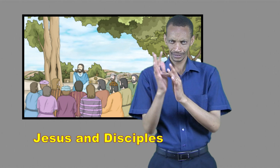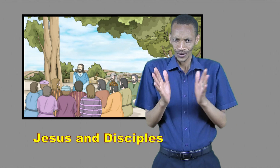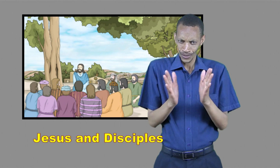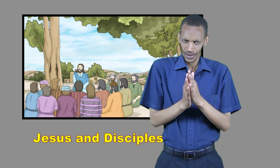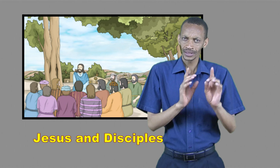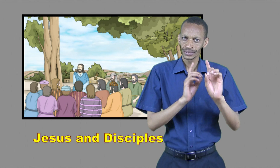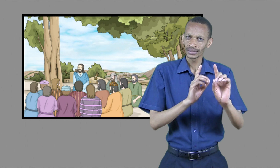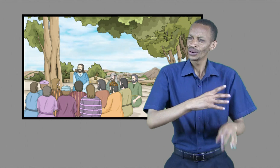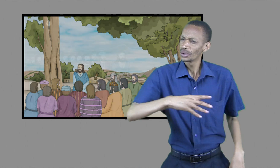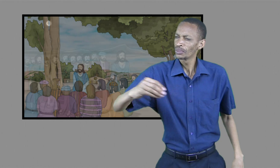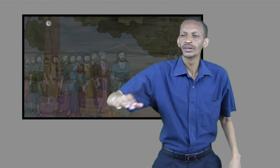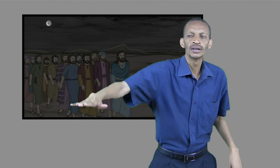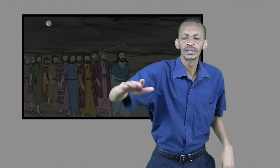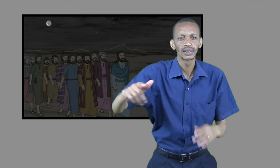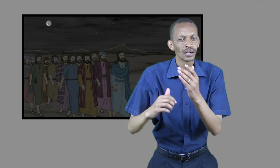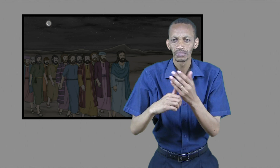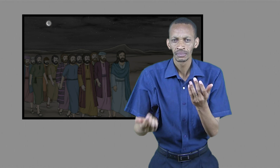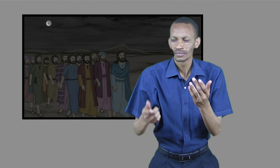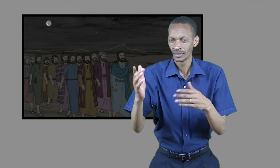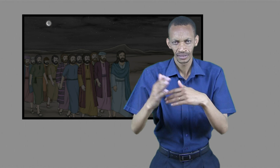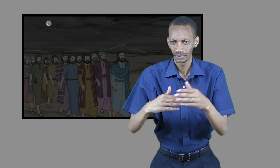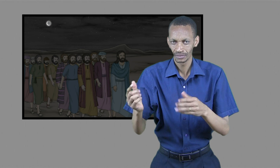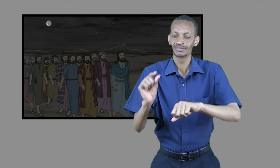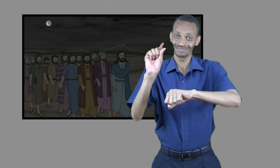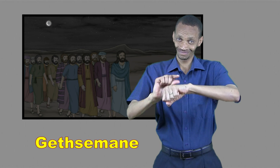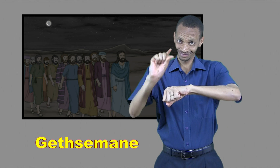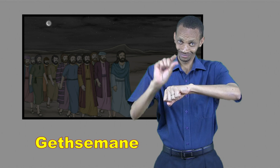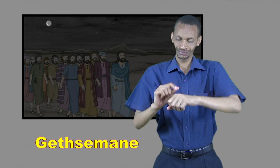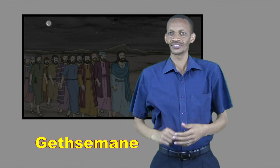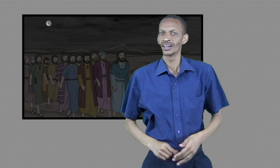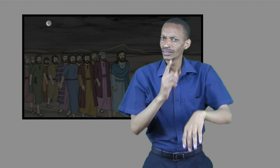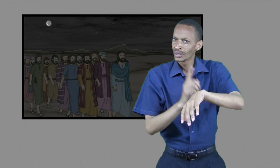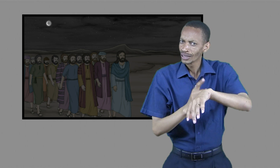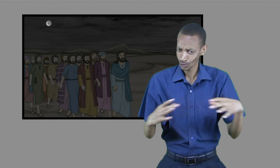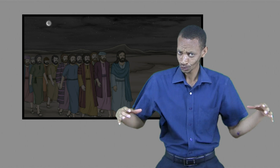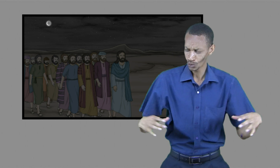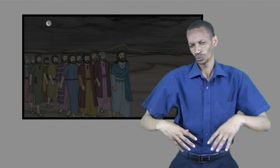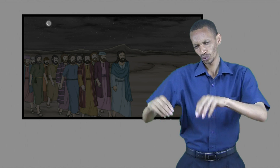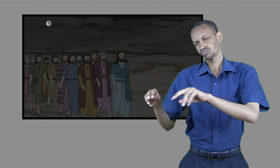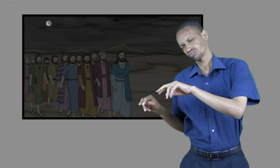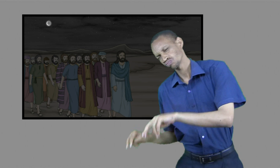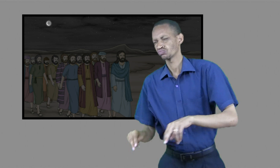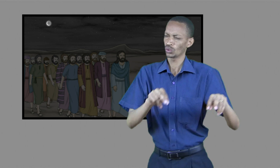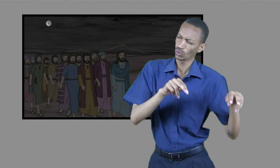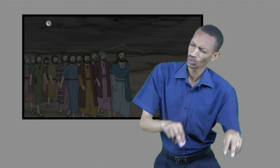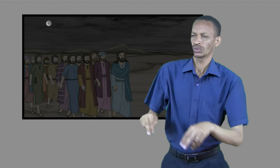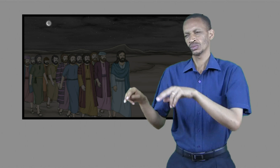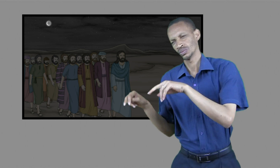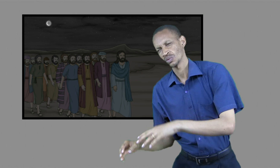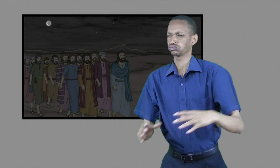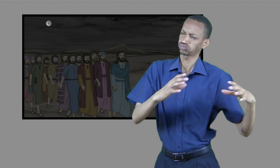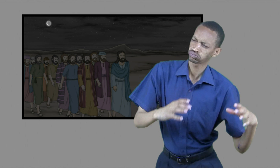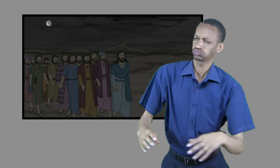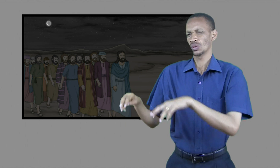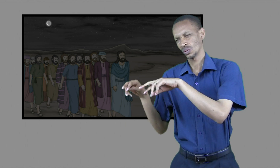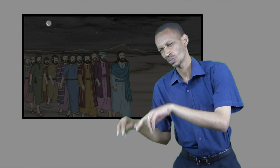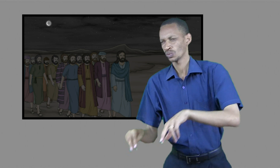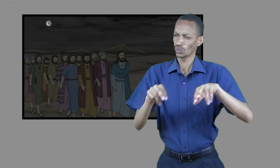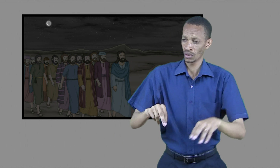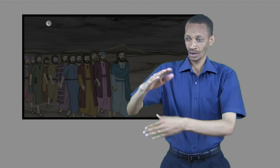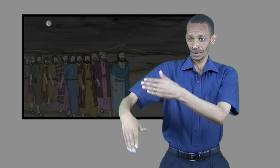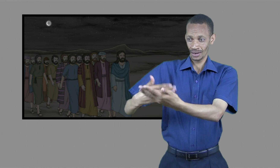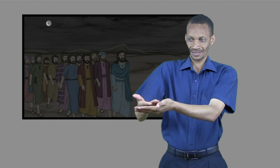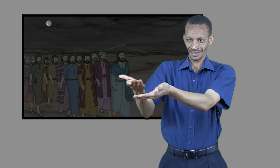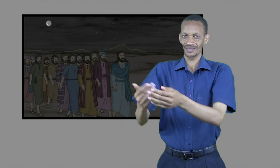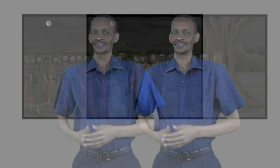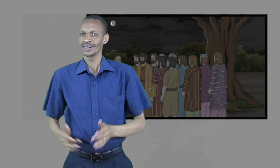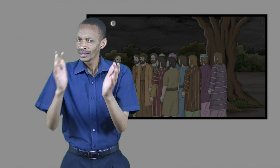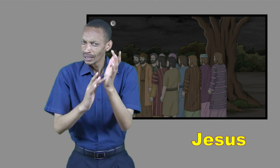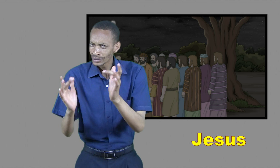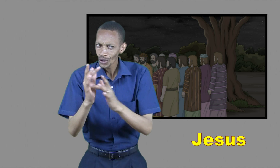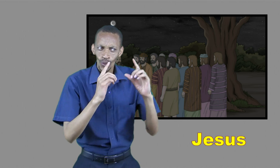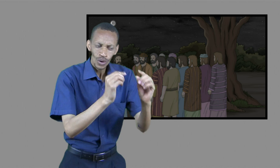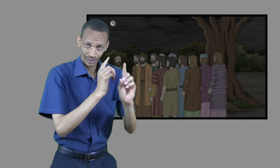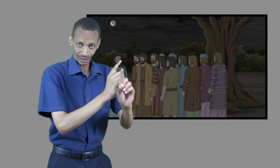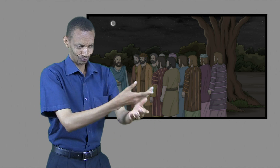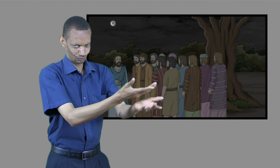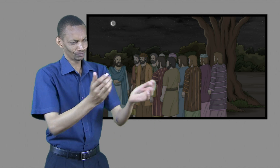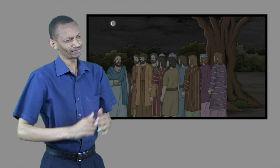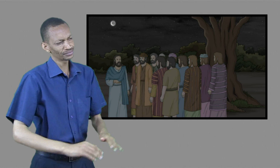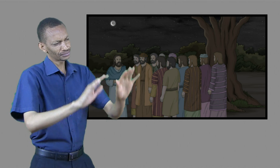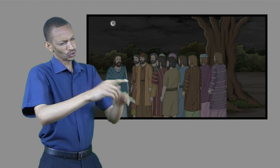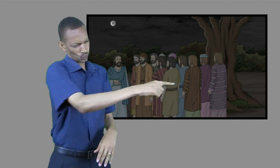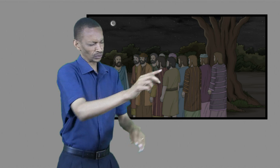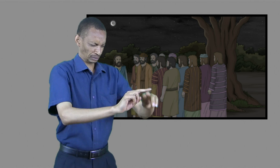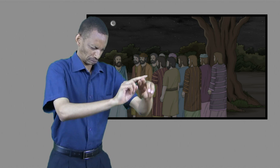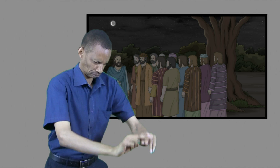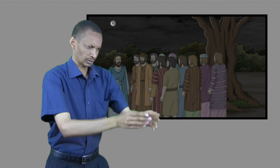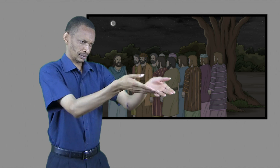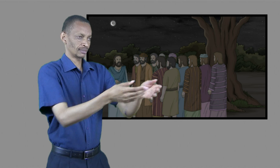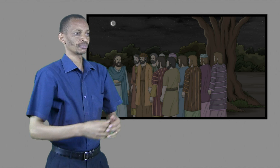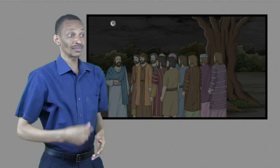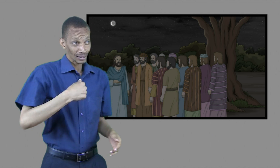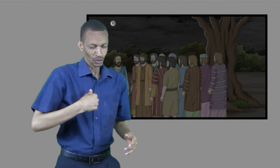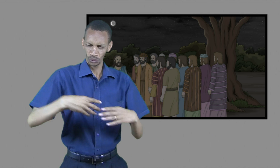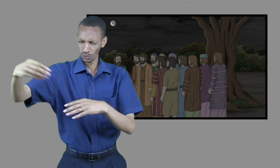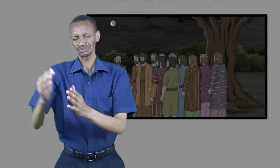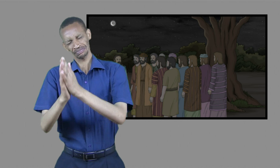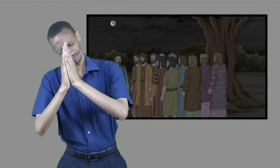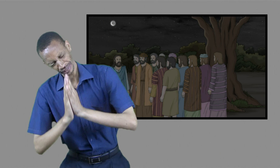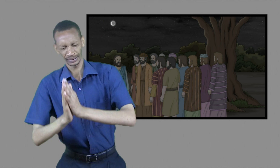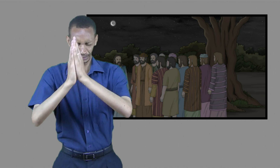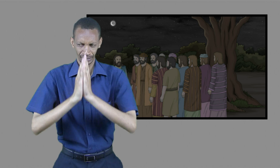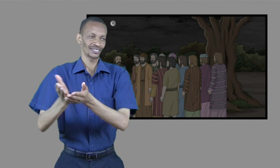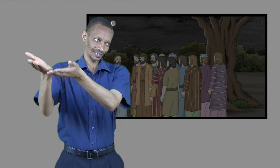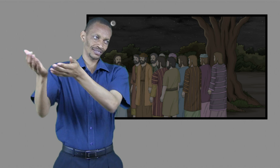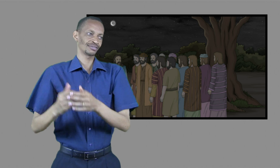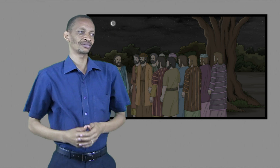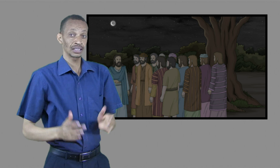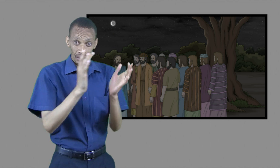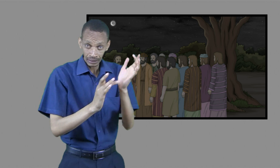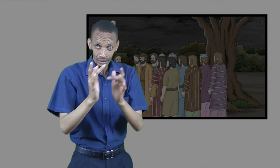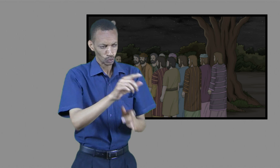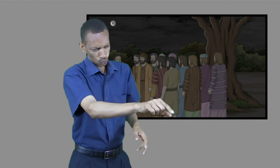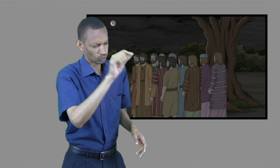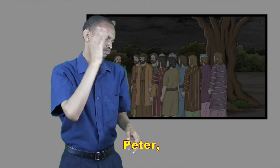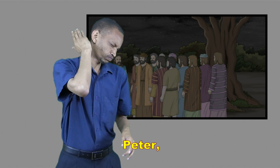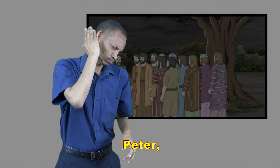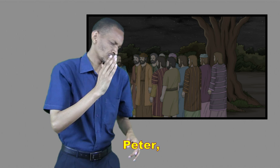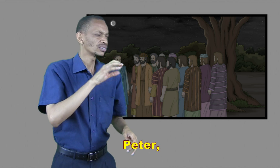At that time Jesus went with His disciples to a place called Gethsemane, and He told them, “Sit here while I go over there and pray.”